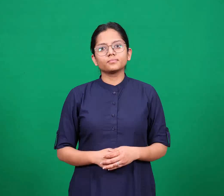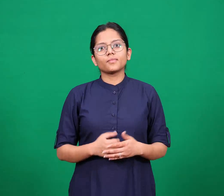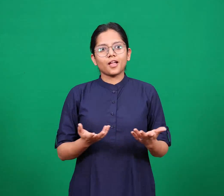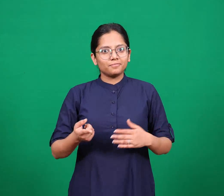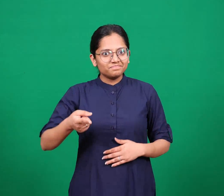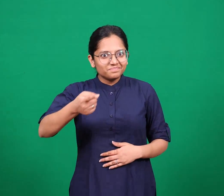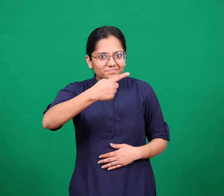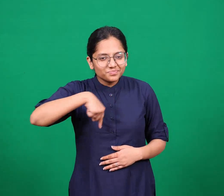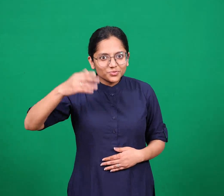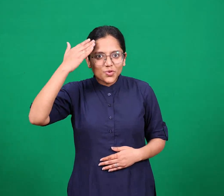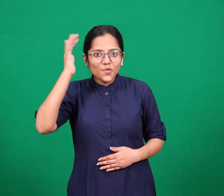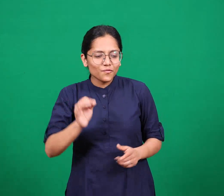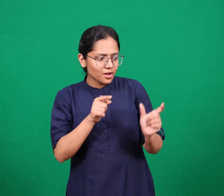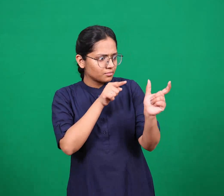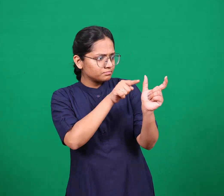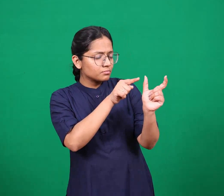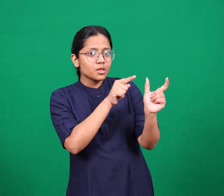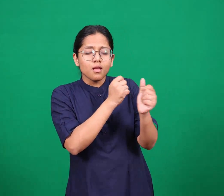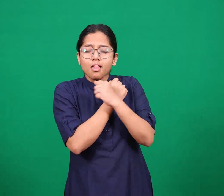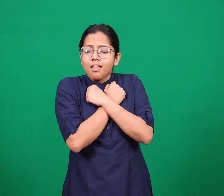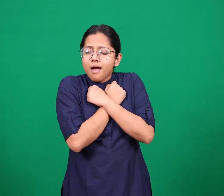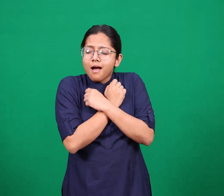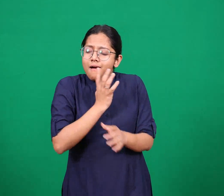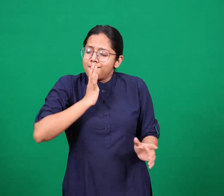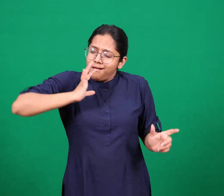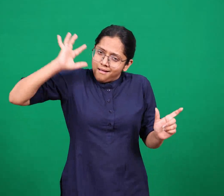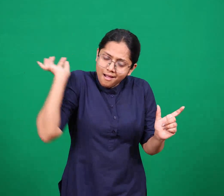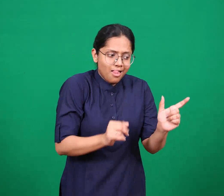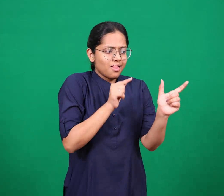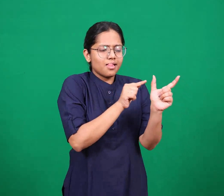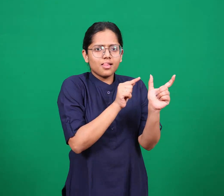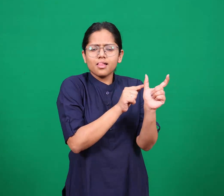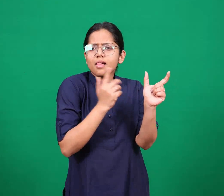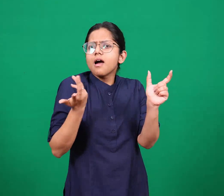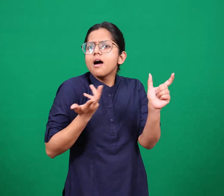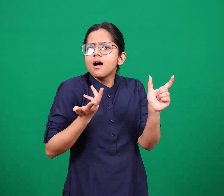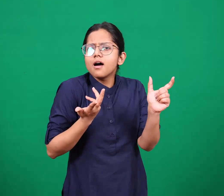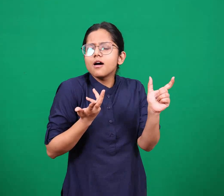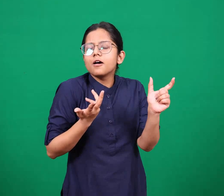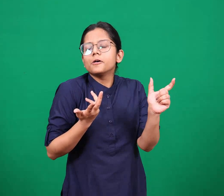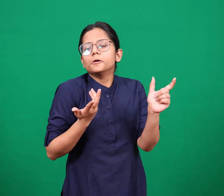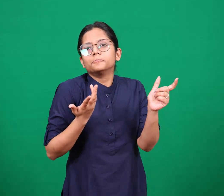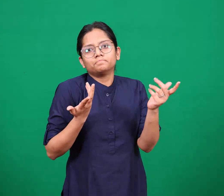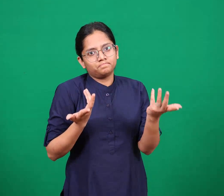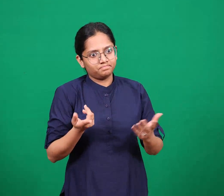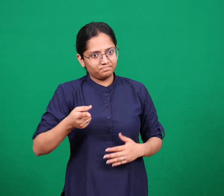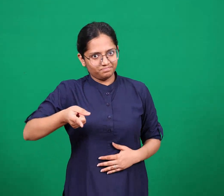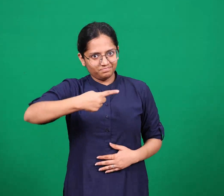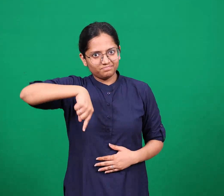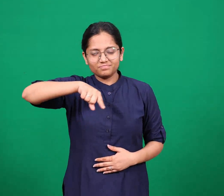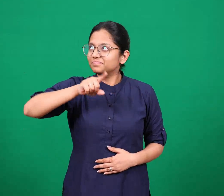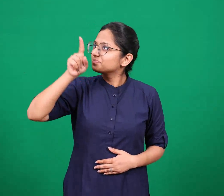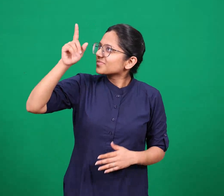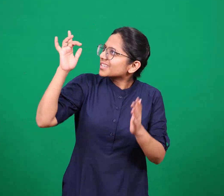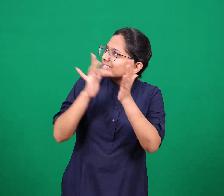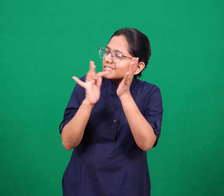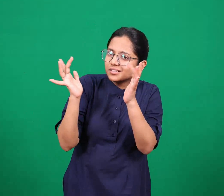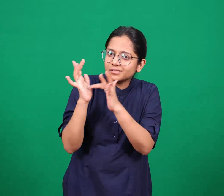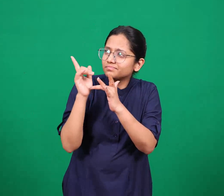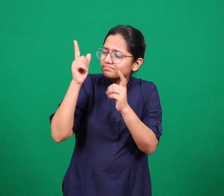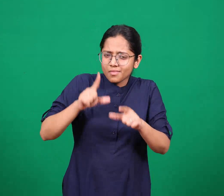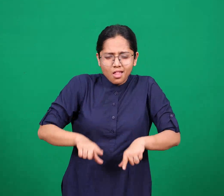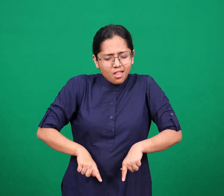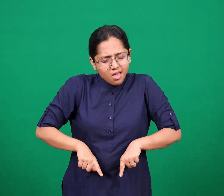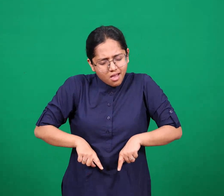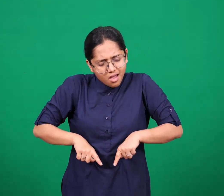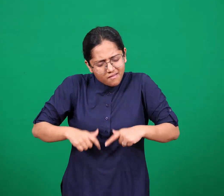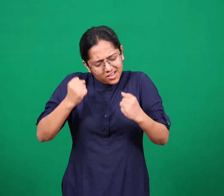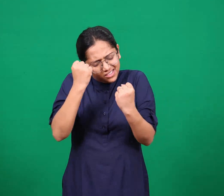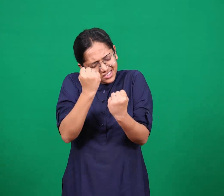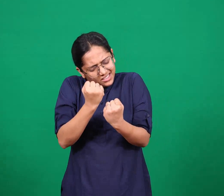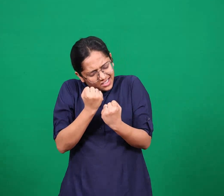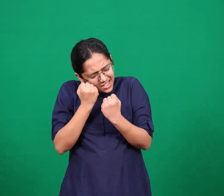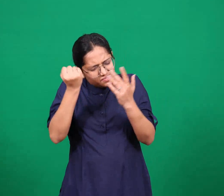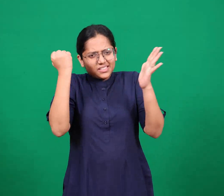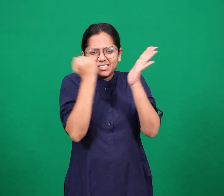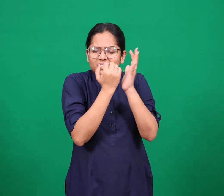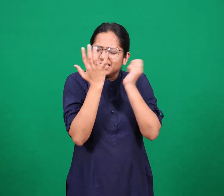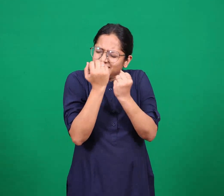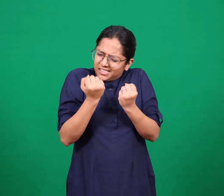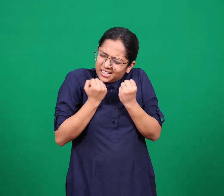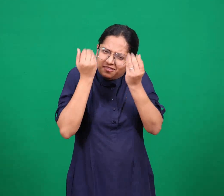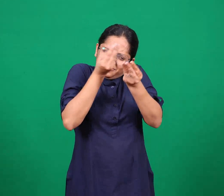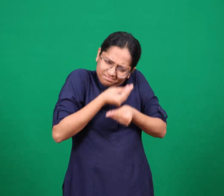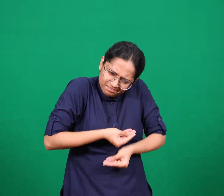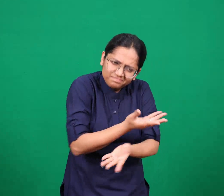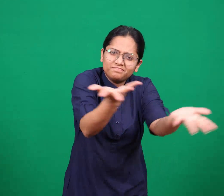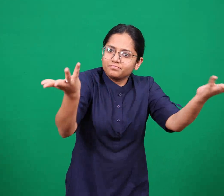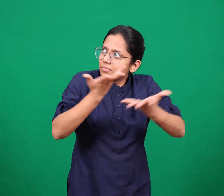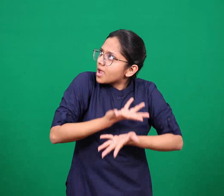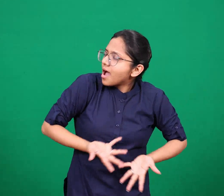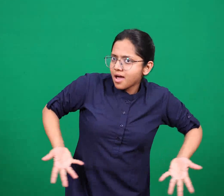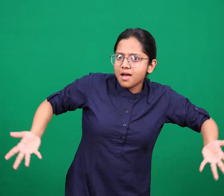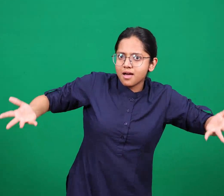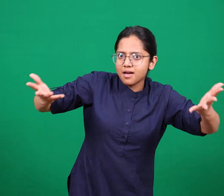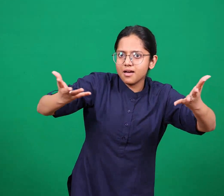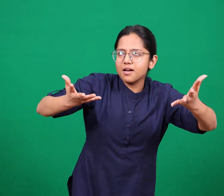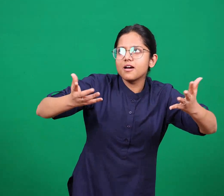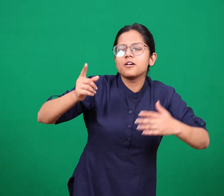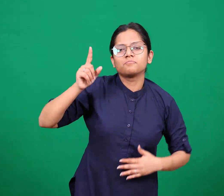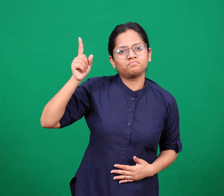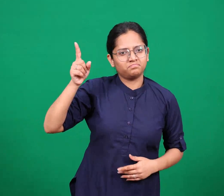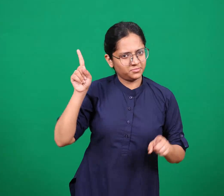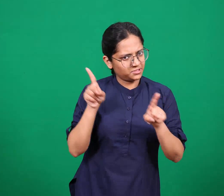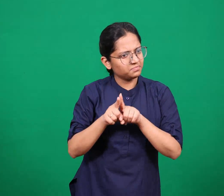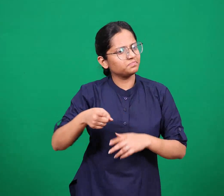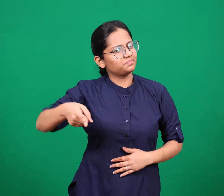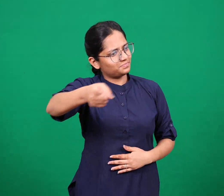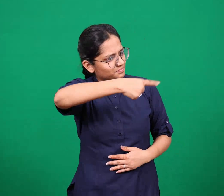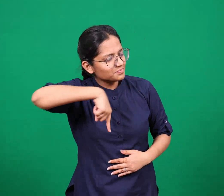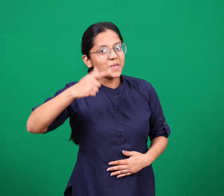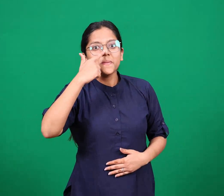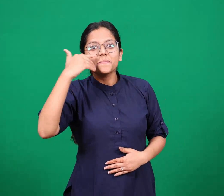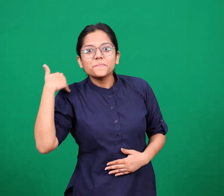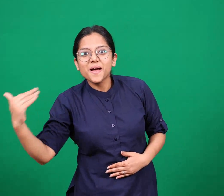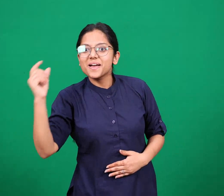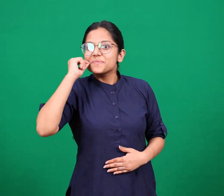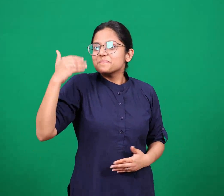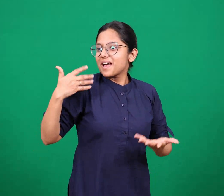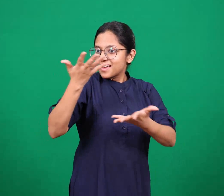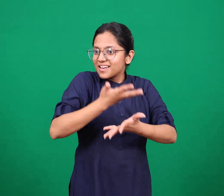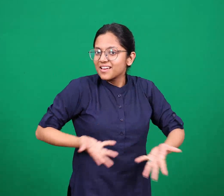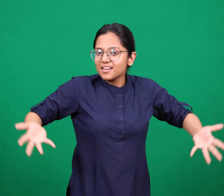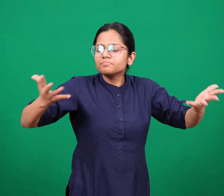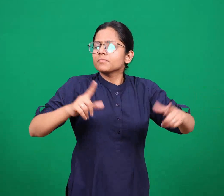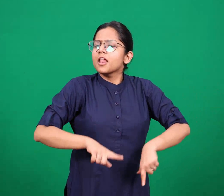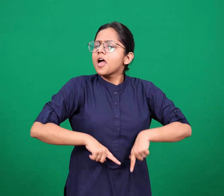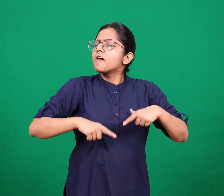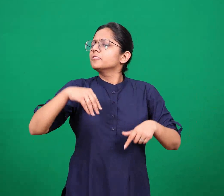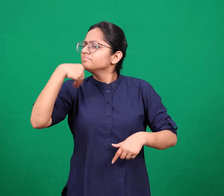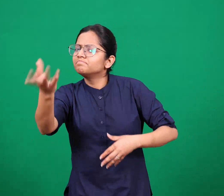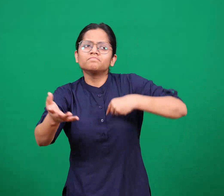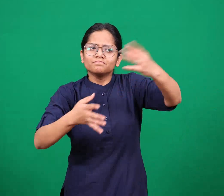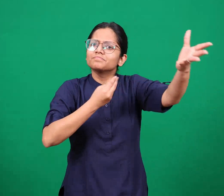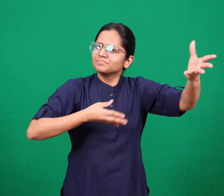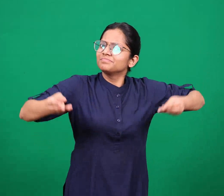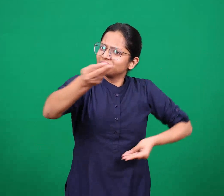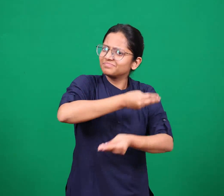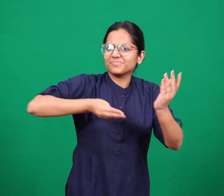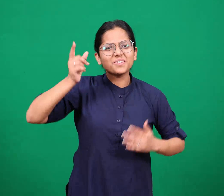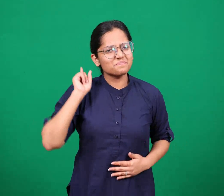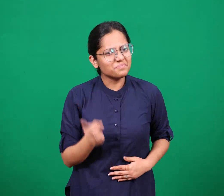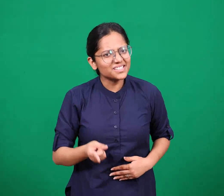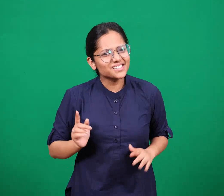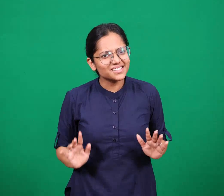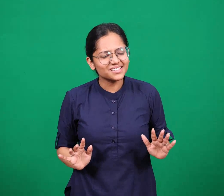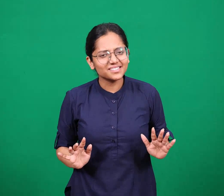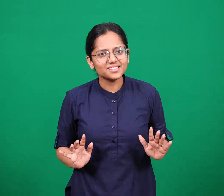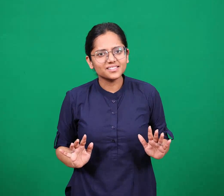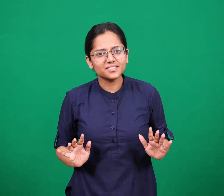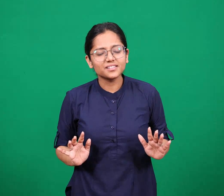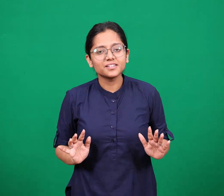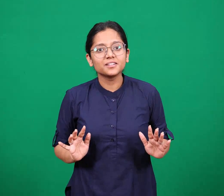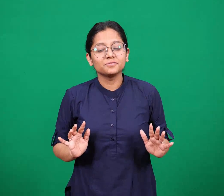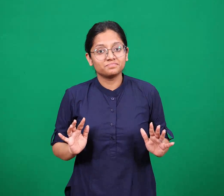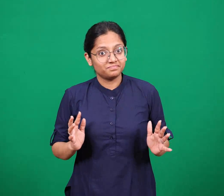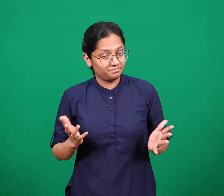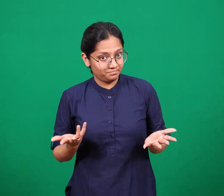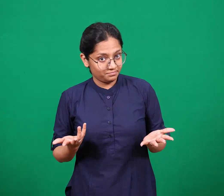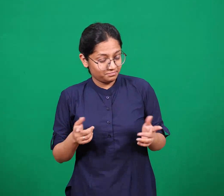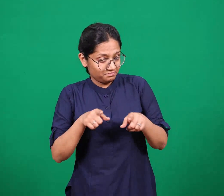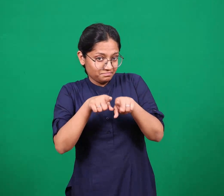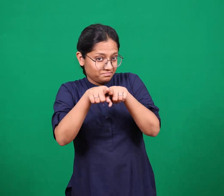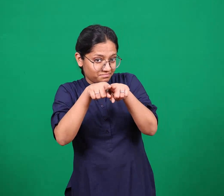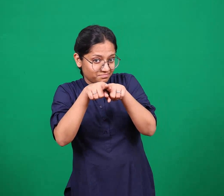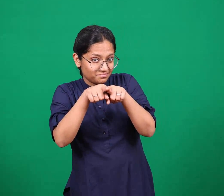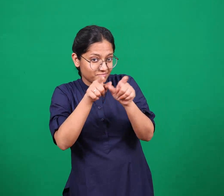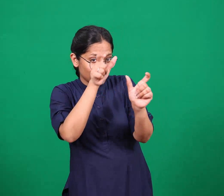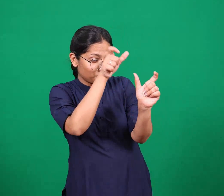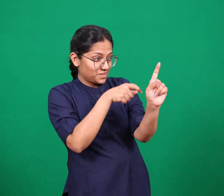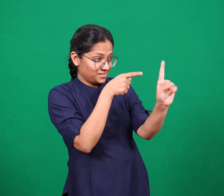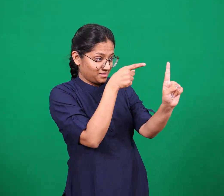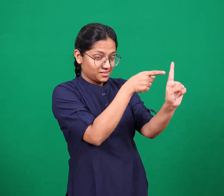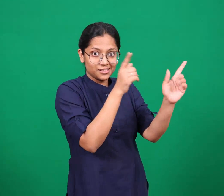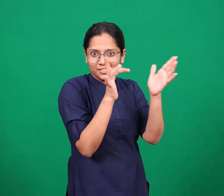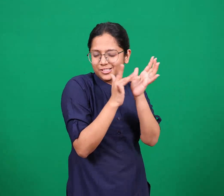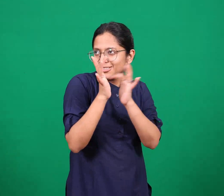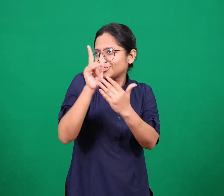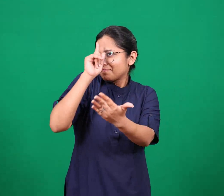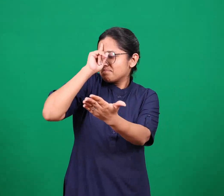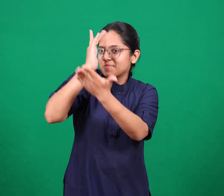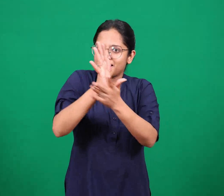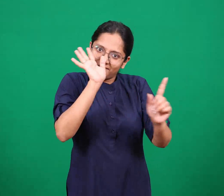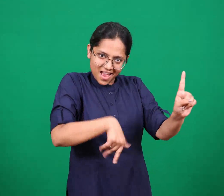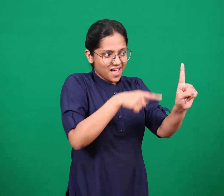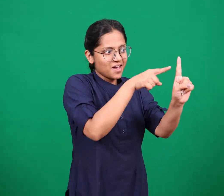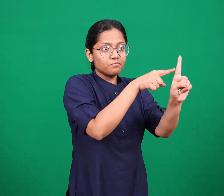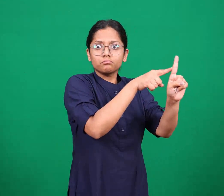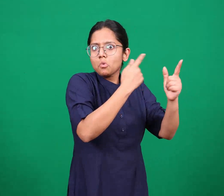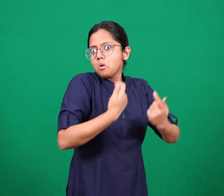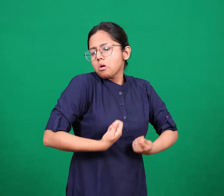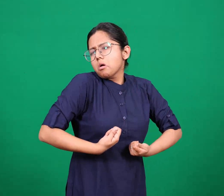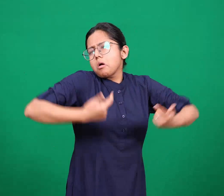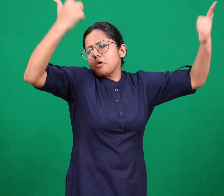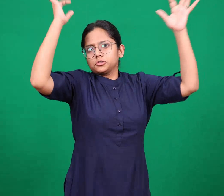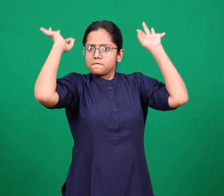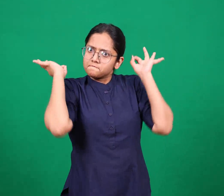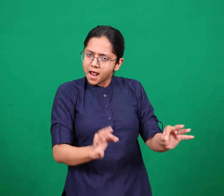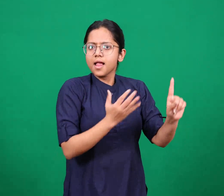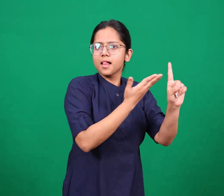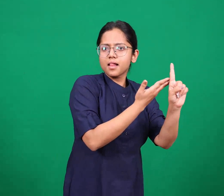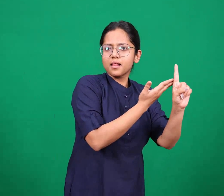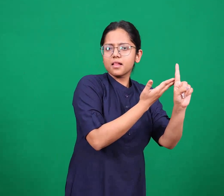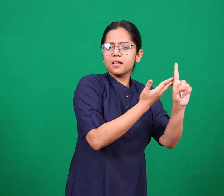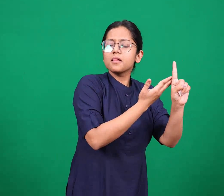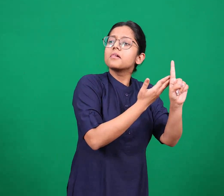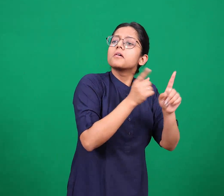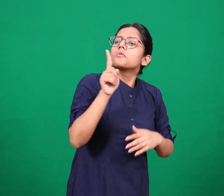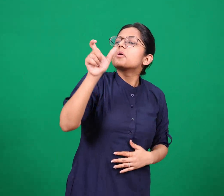By this we know what love is: Jesus laid down His life for us, and we ought to lay down our lives for our brothers.